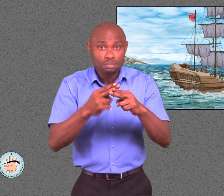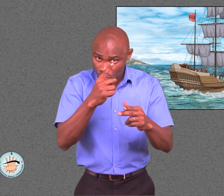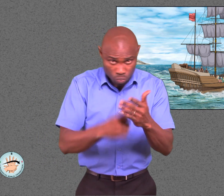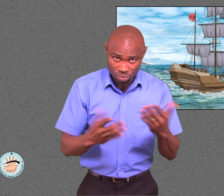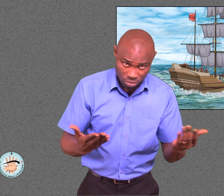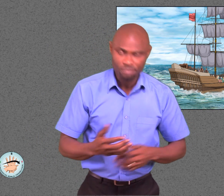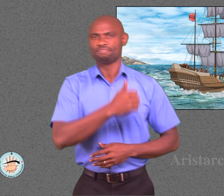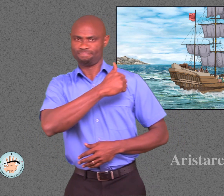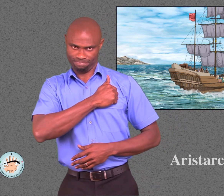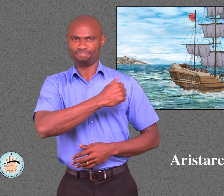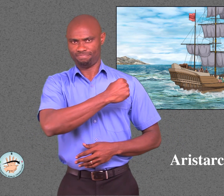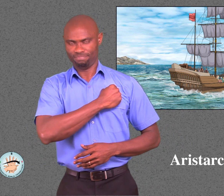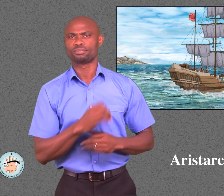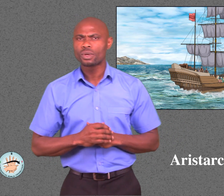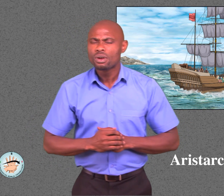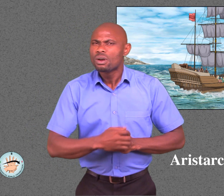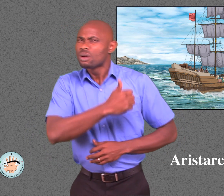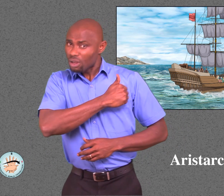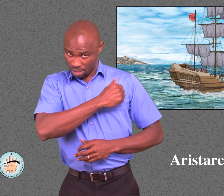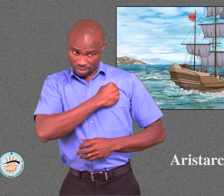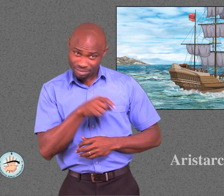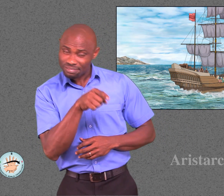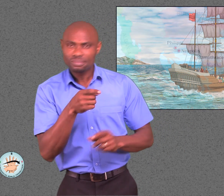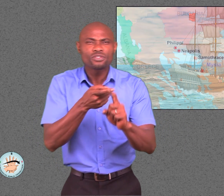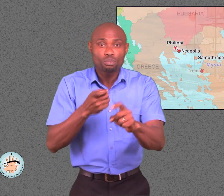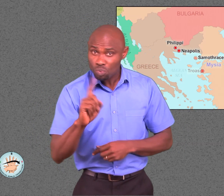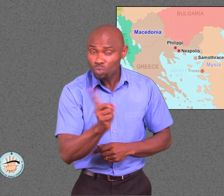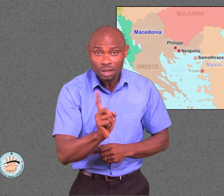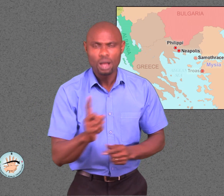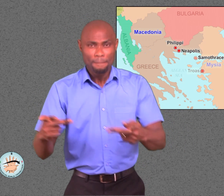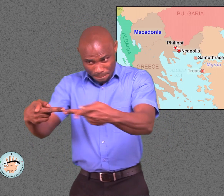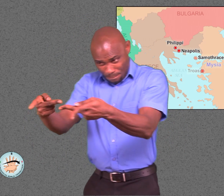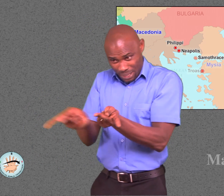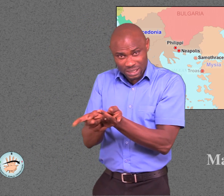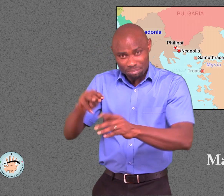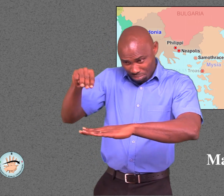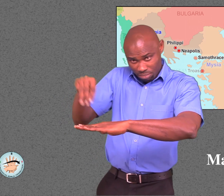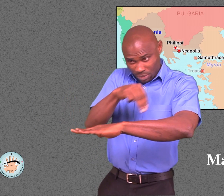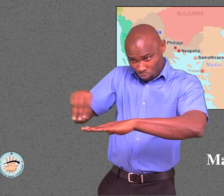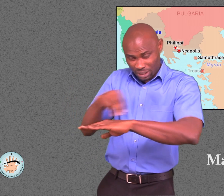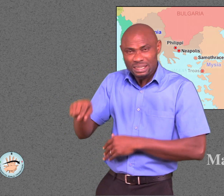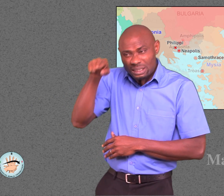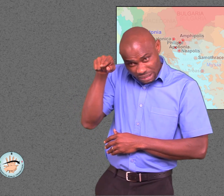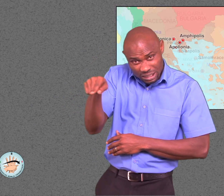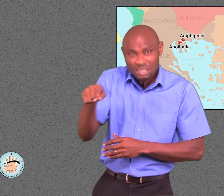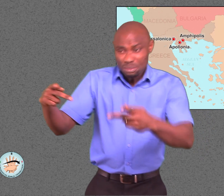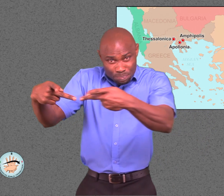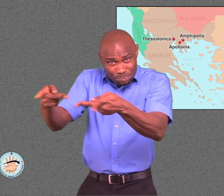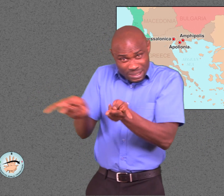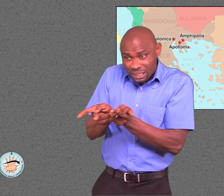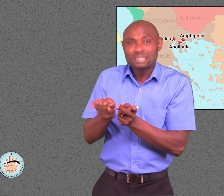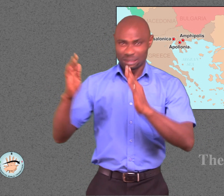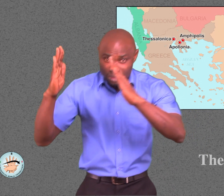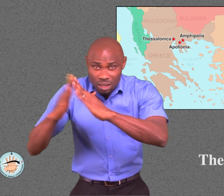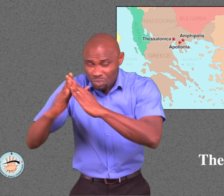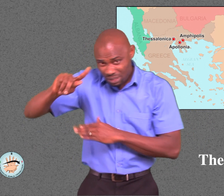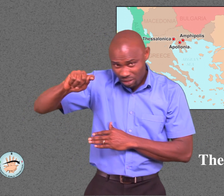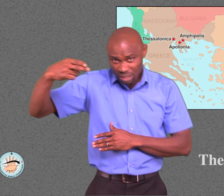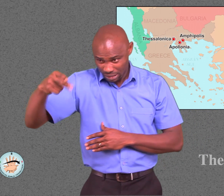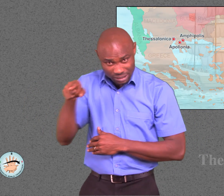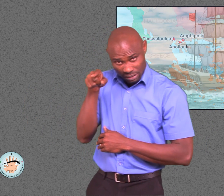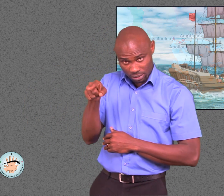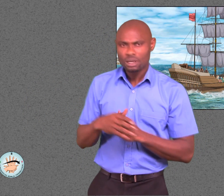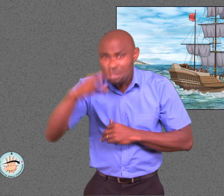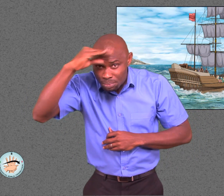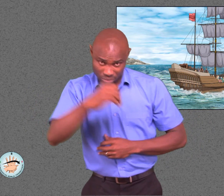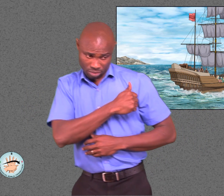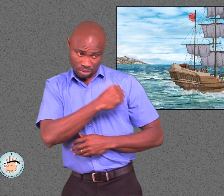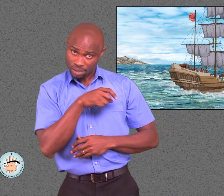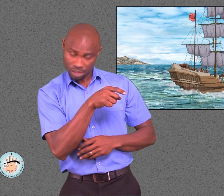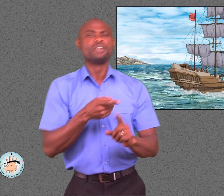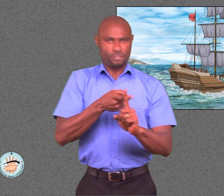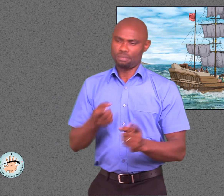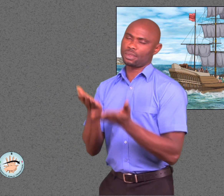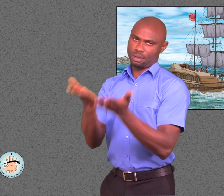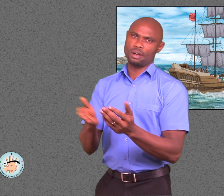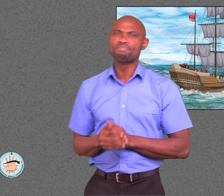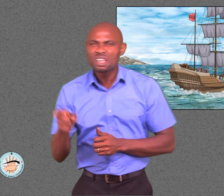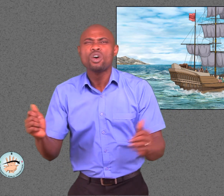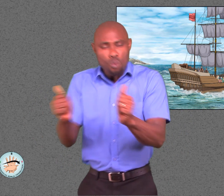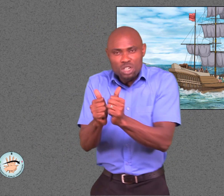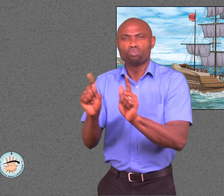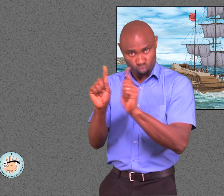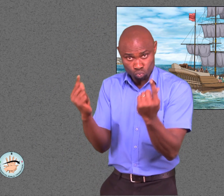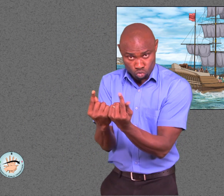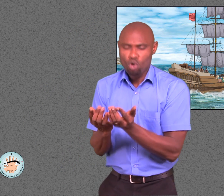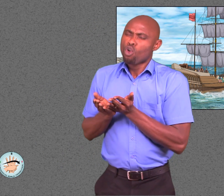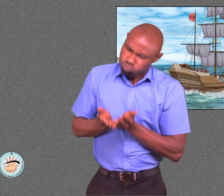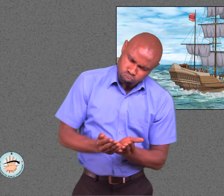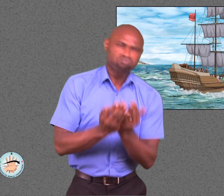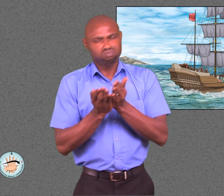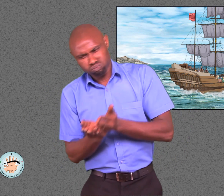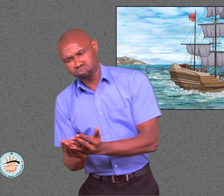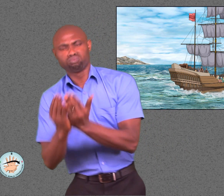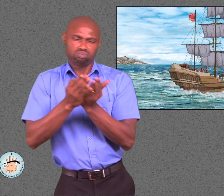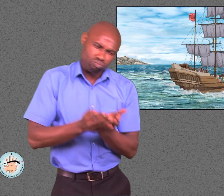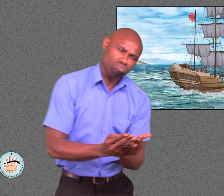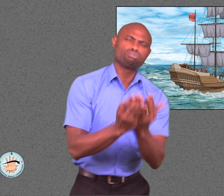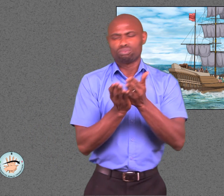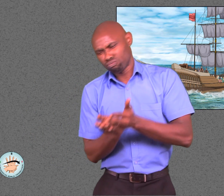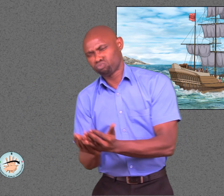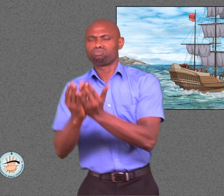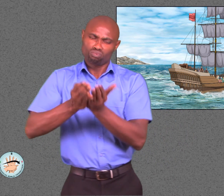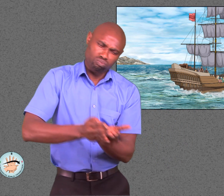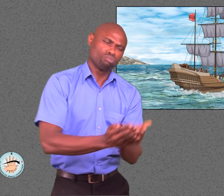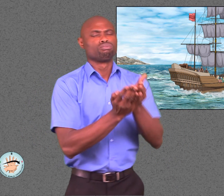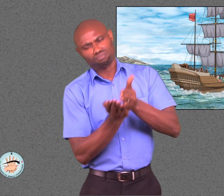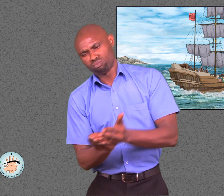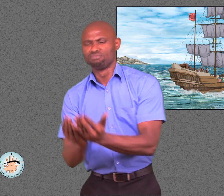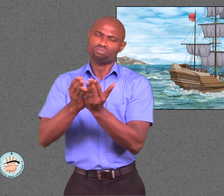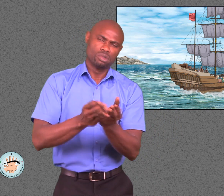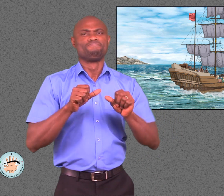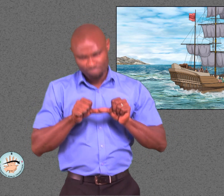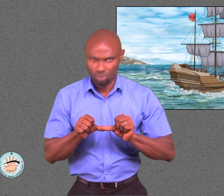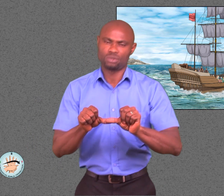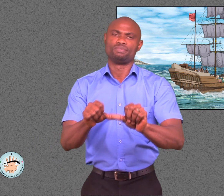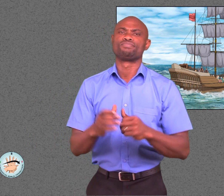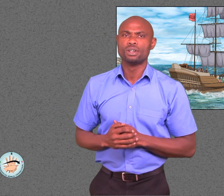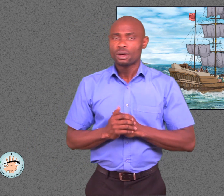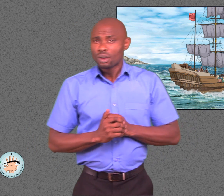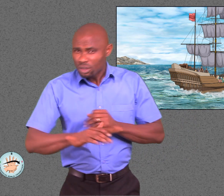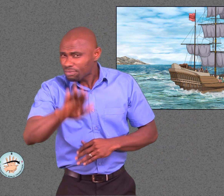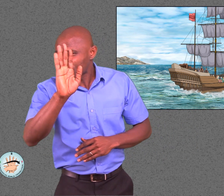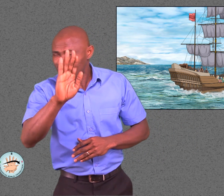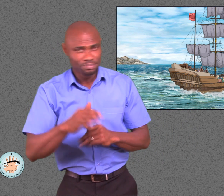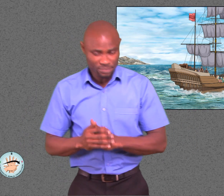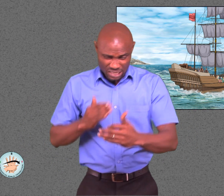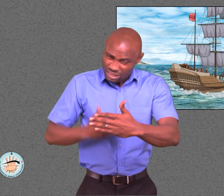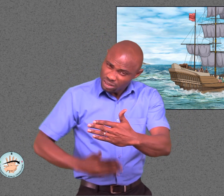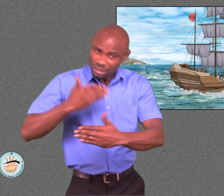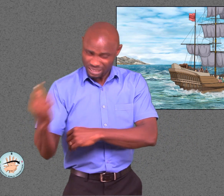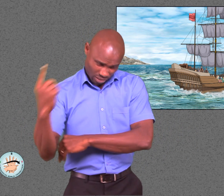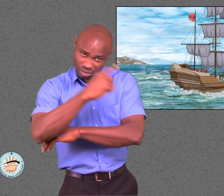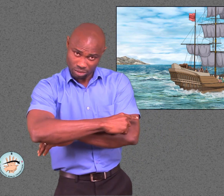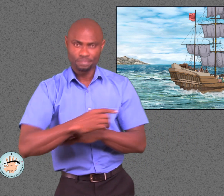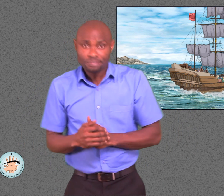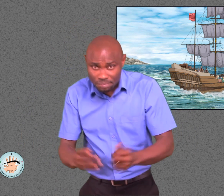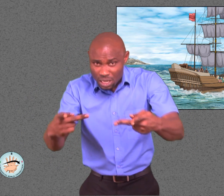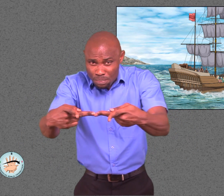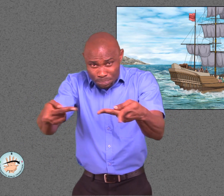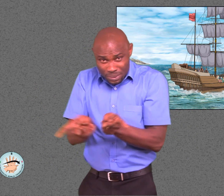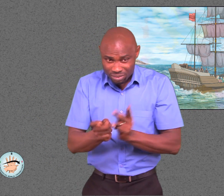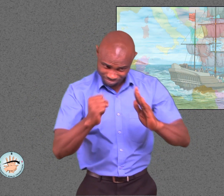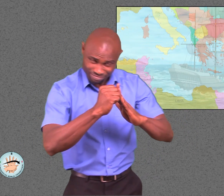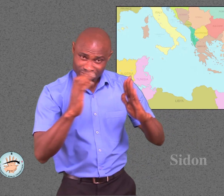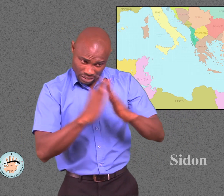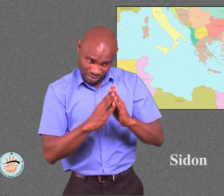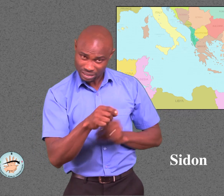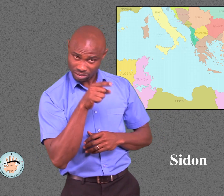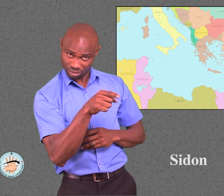Aristarchus, a Macedonian from Thessalonica, was with us.